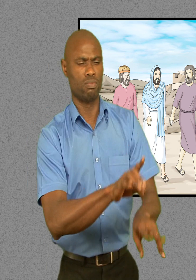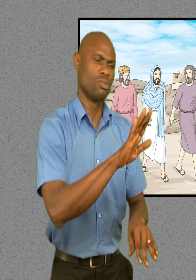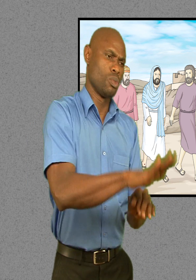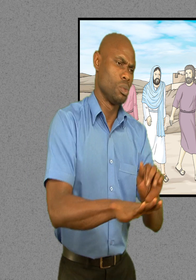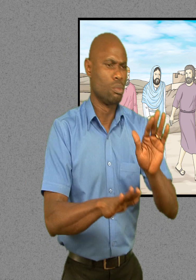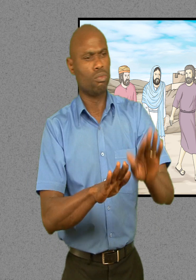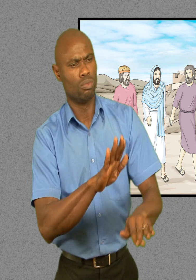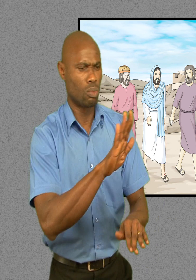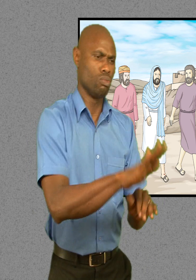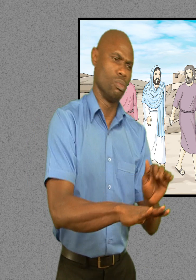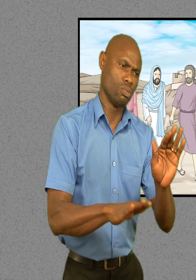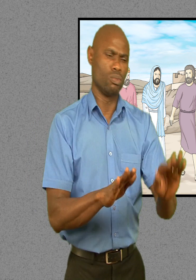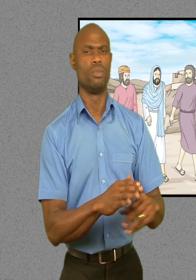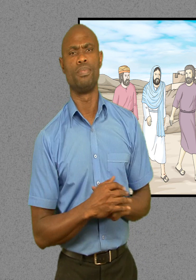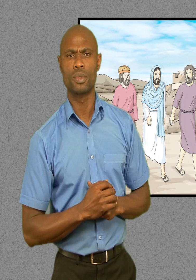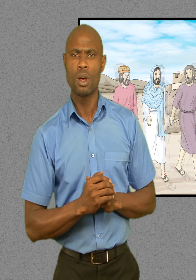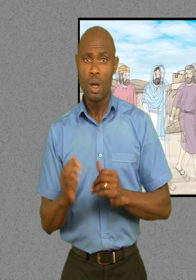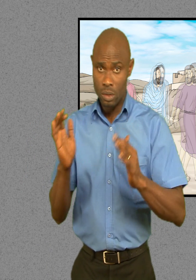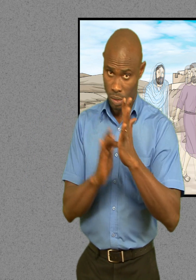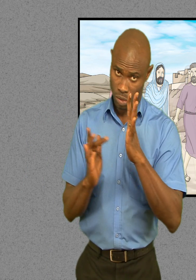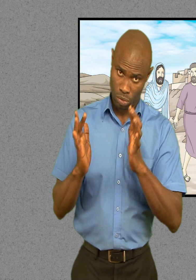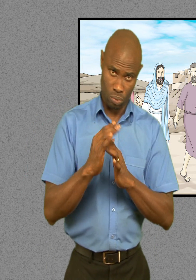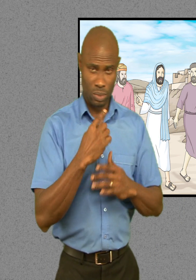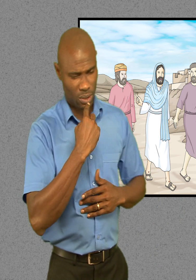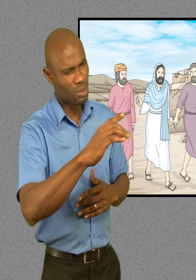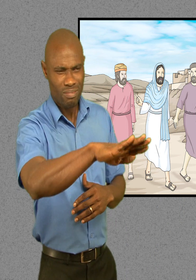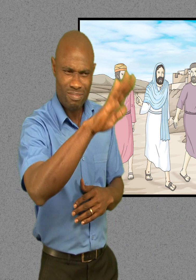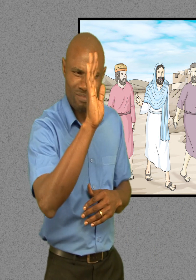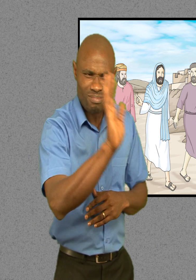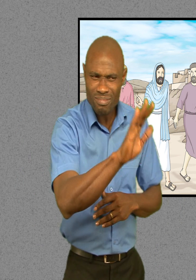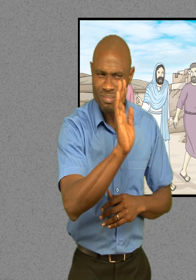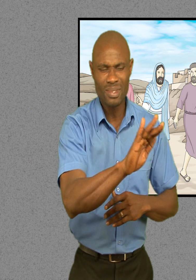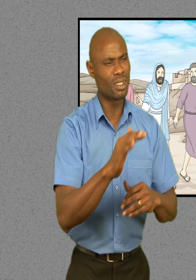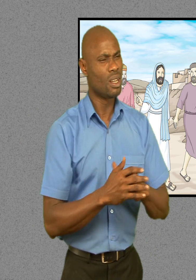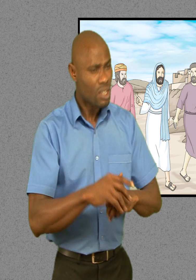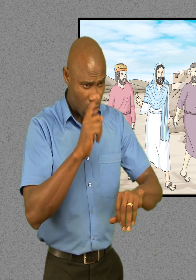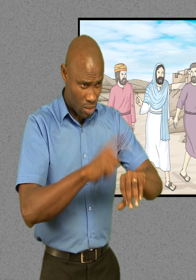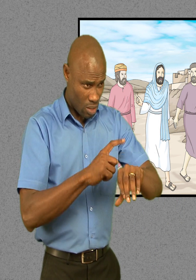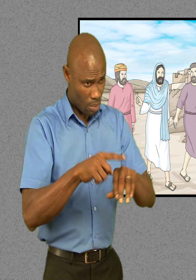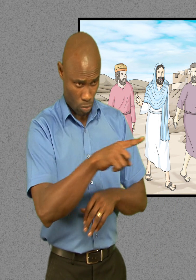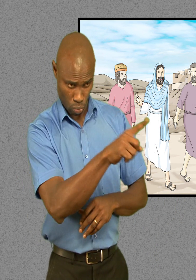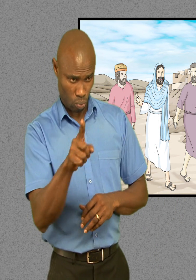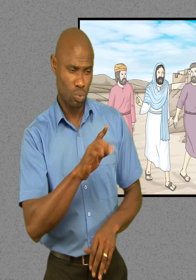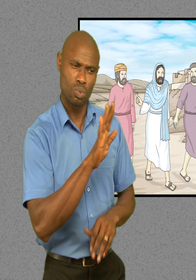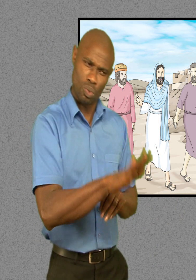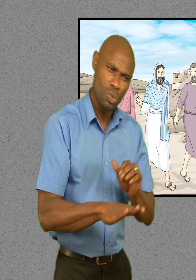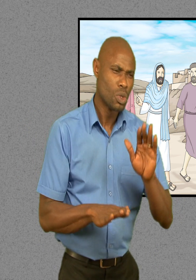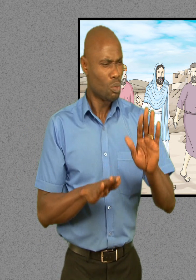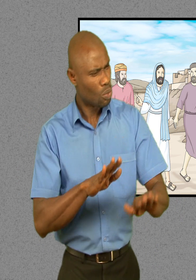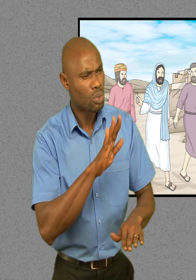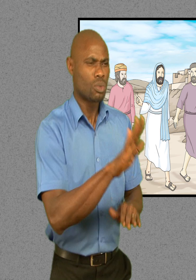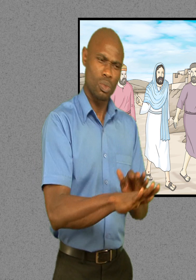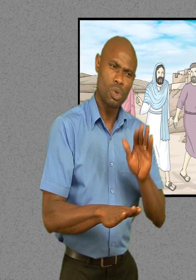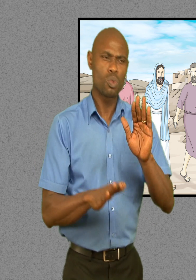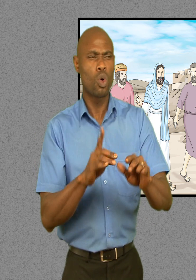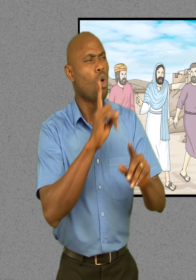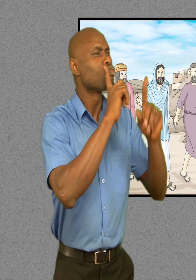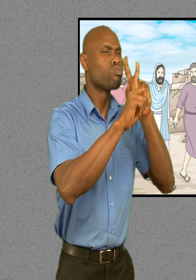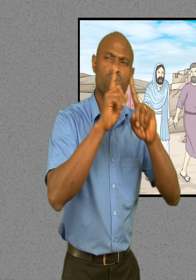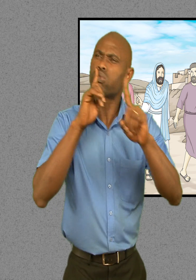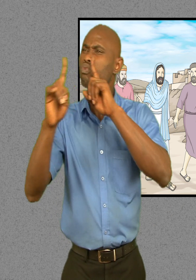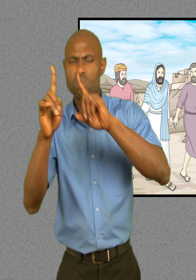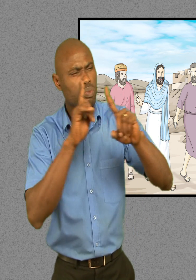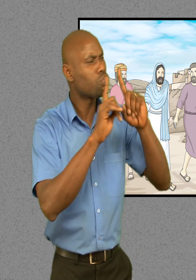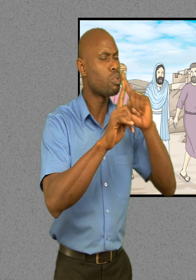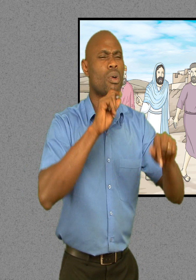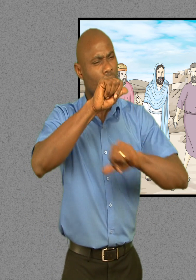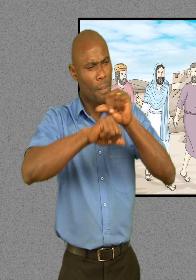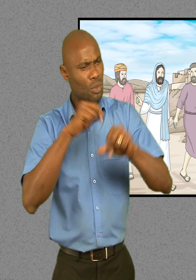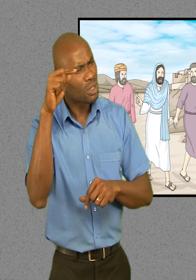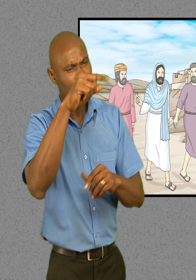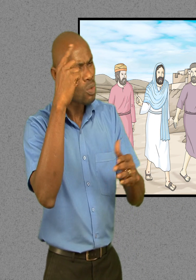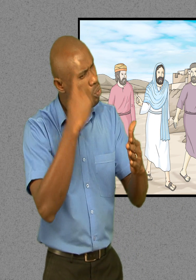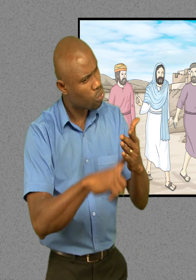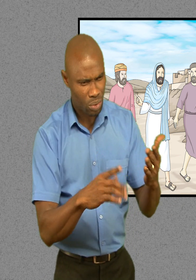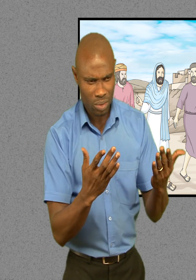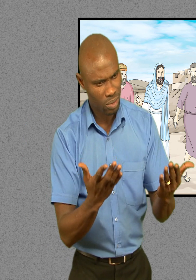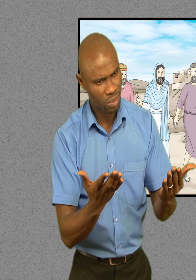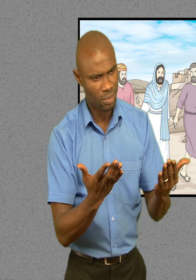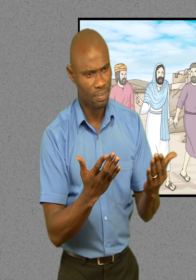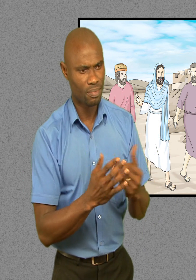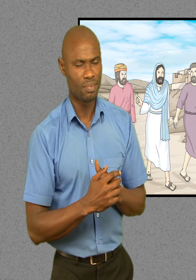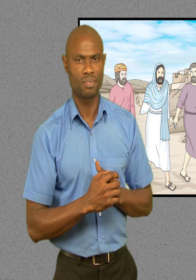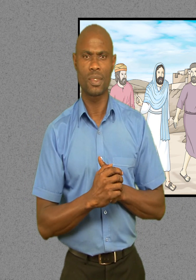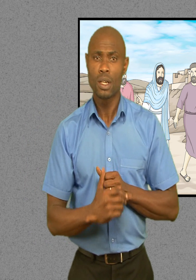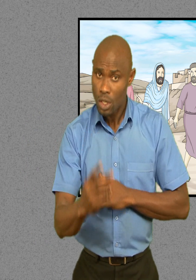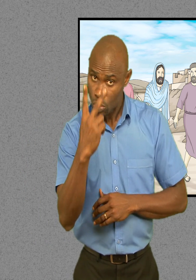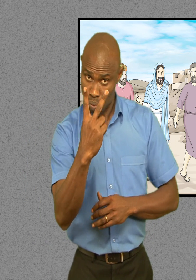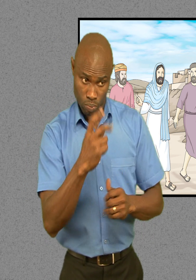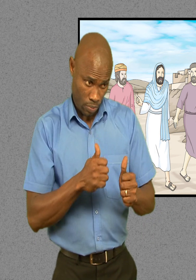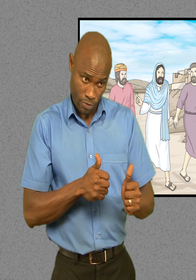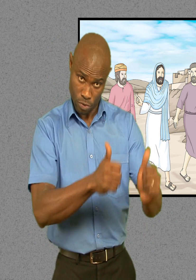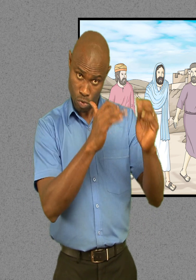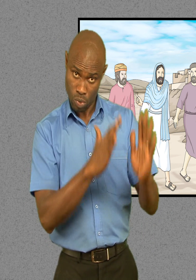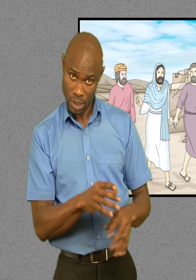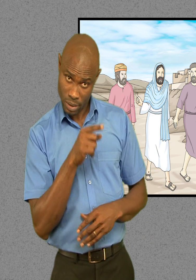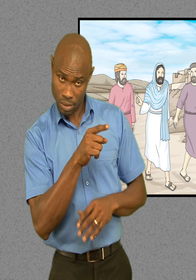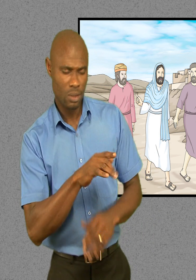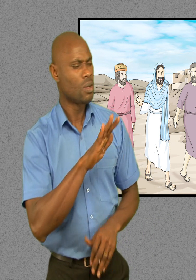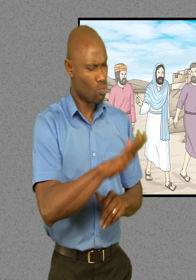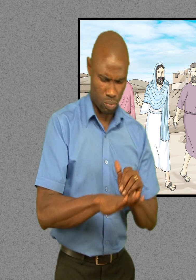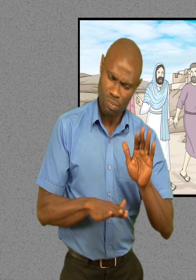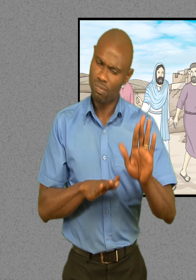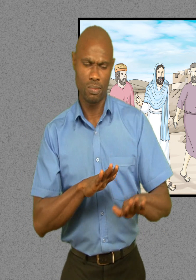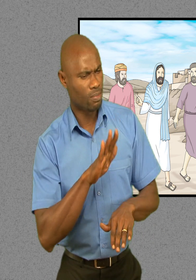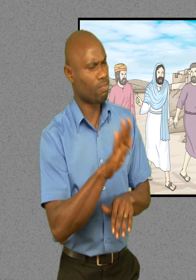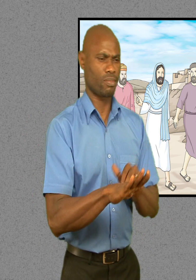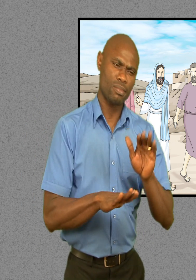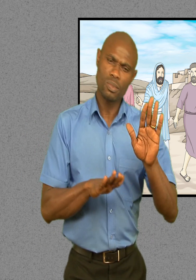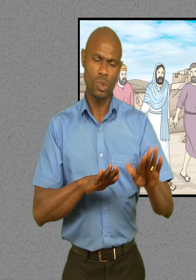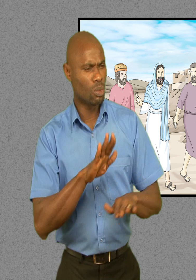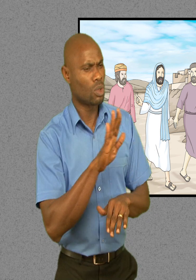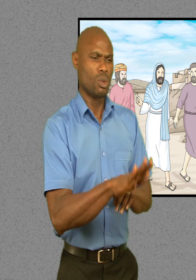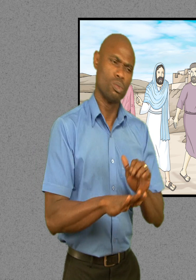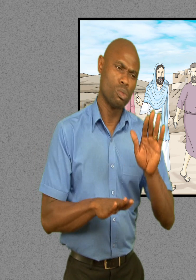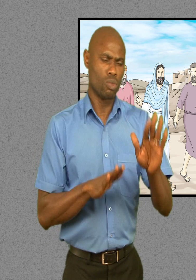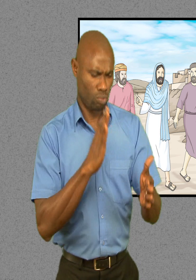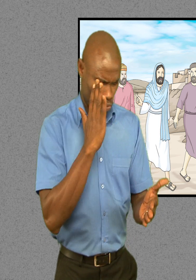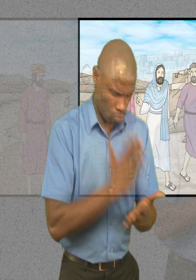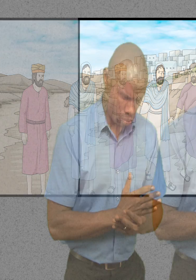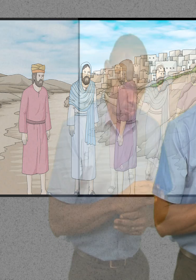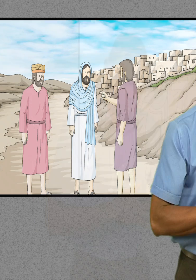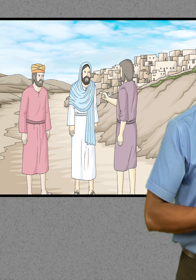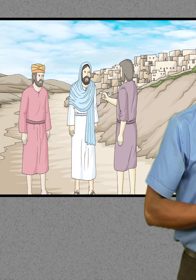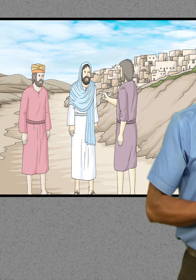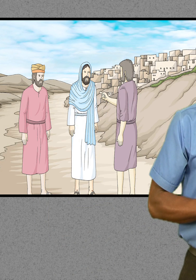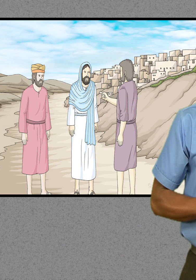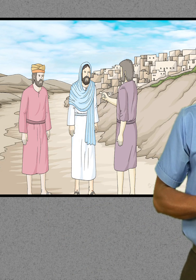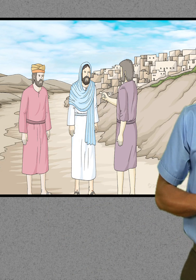He asked them, “What are you discussing so intently as you walk along?”